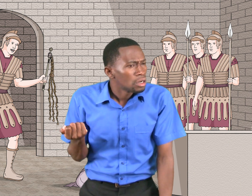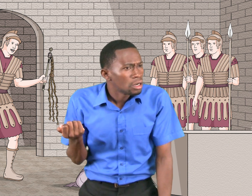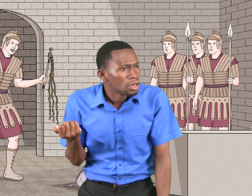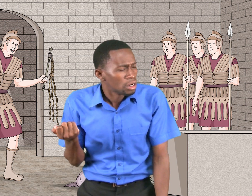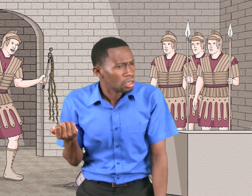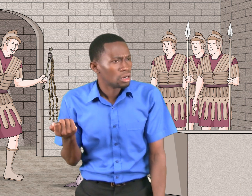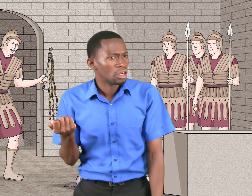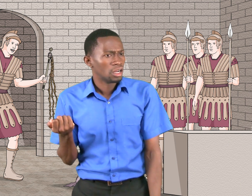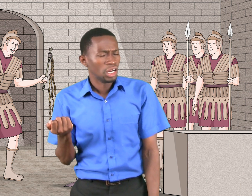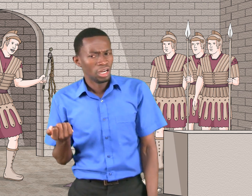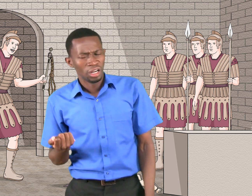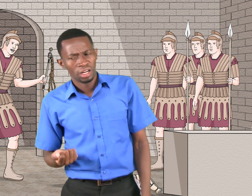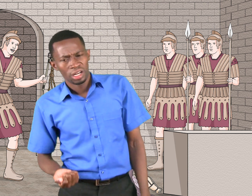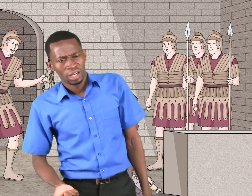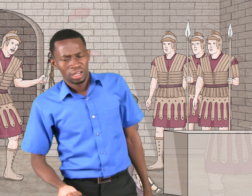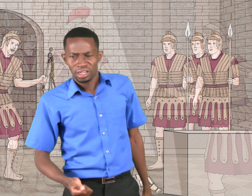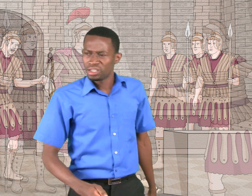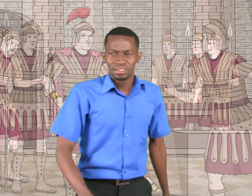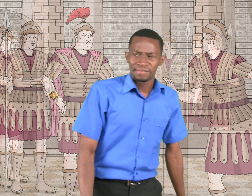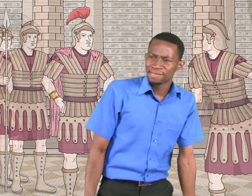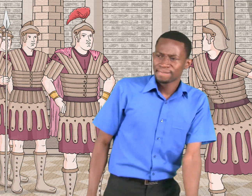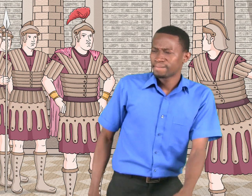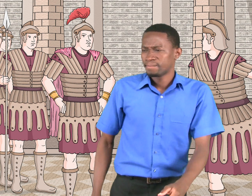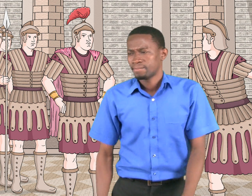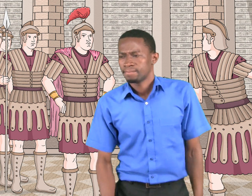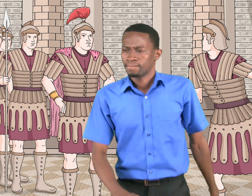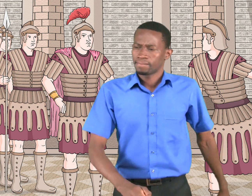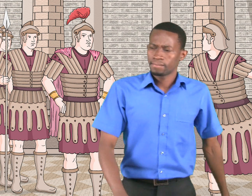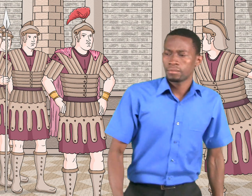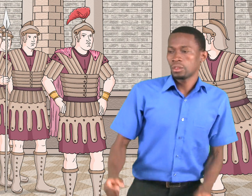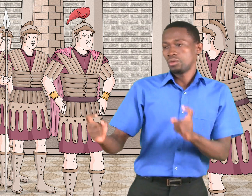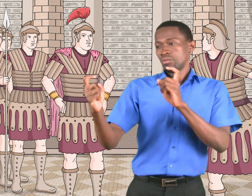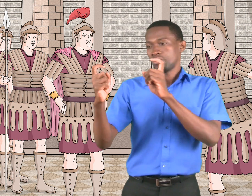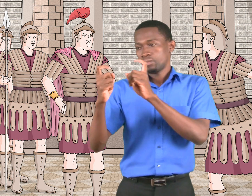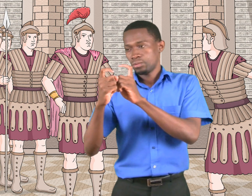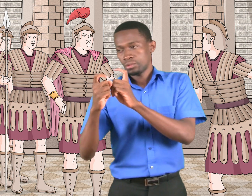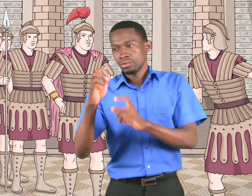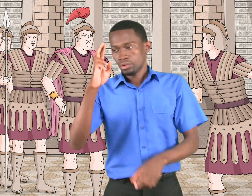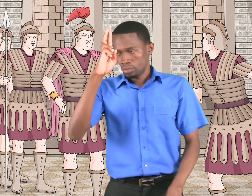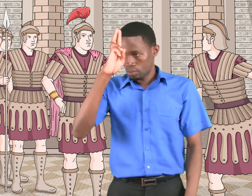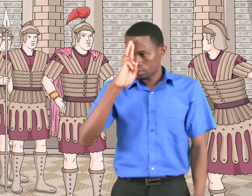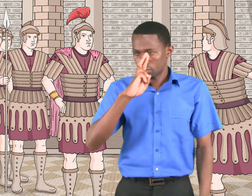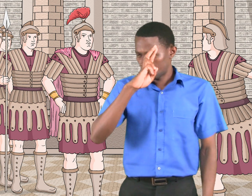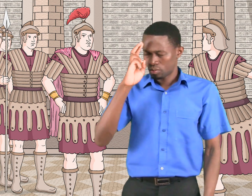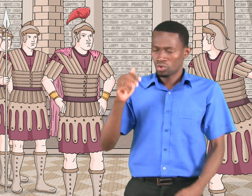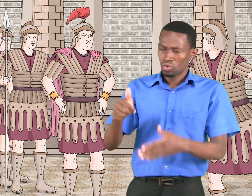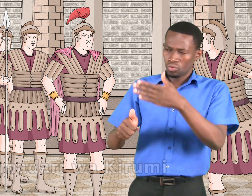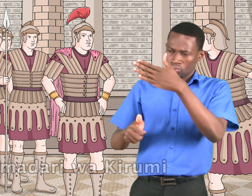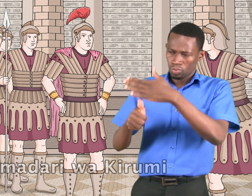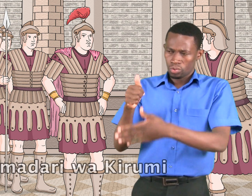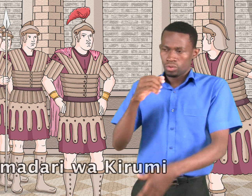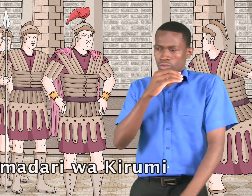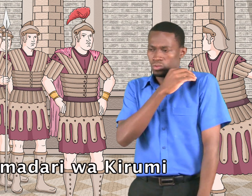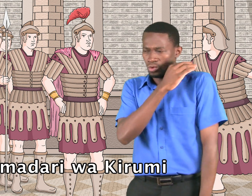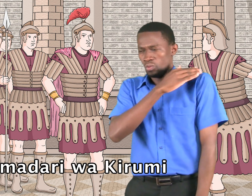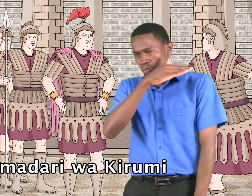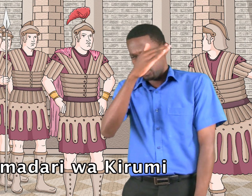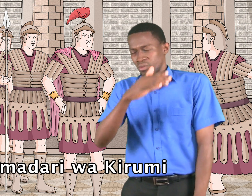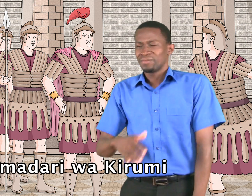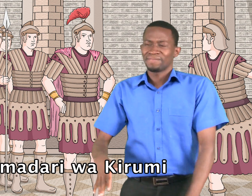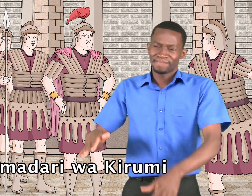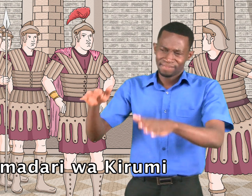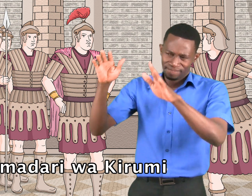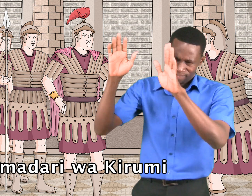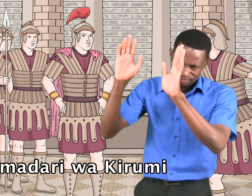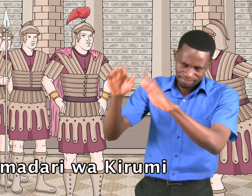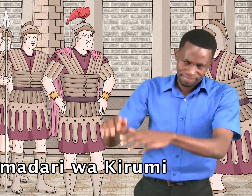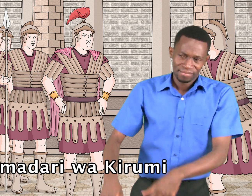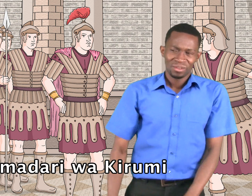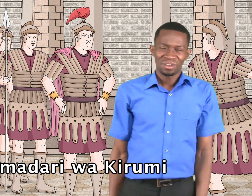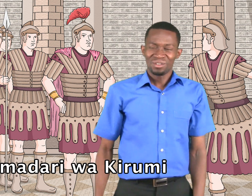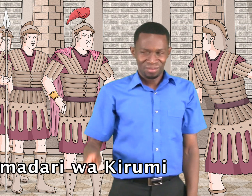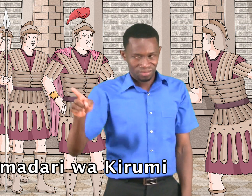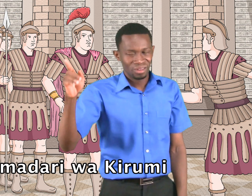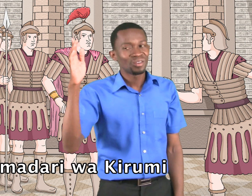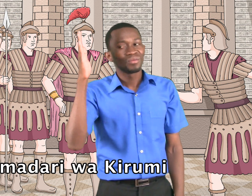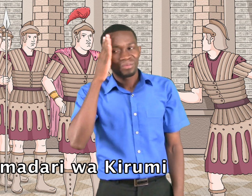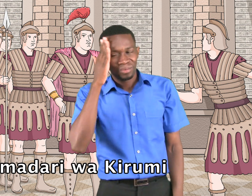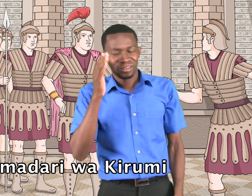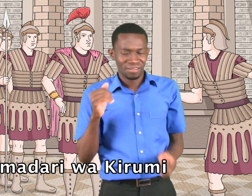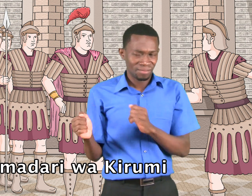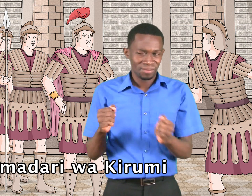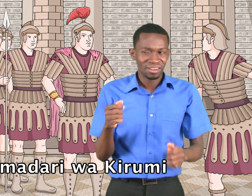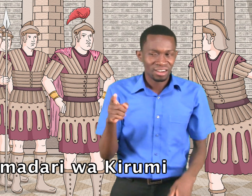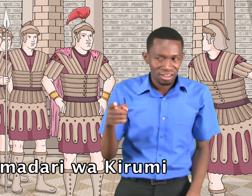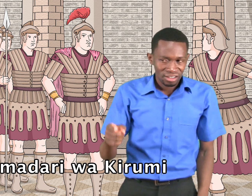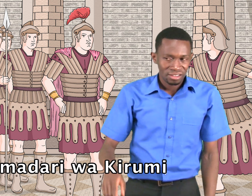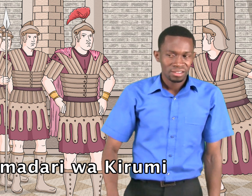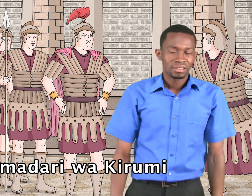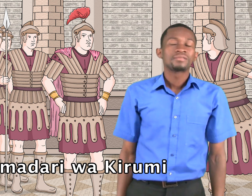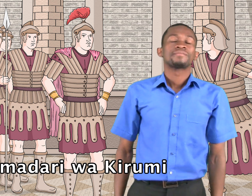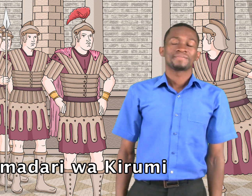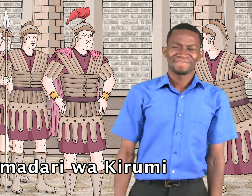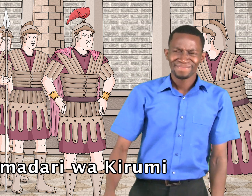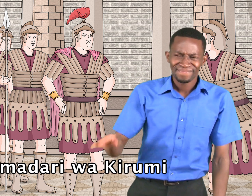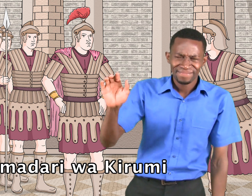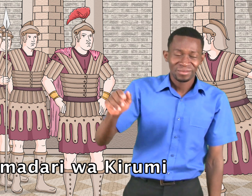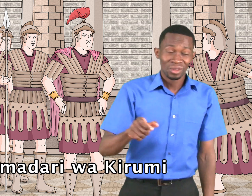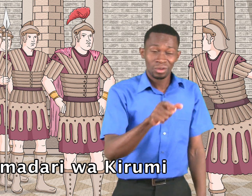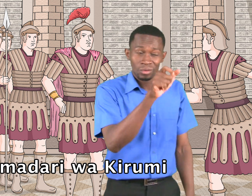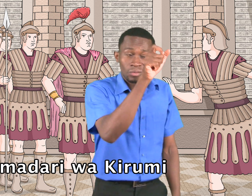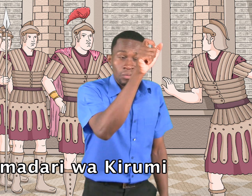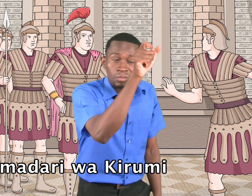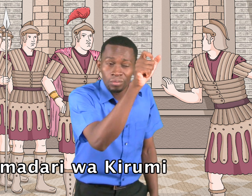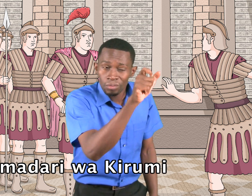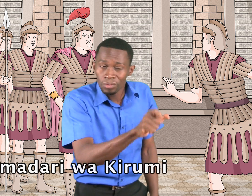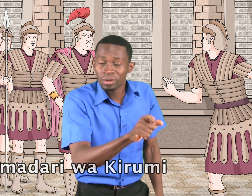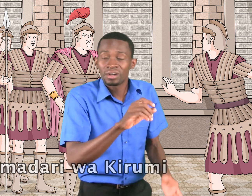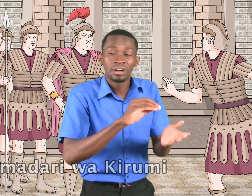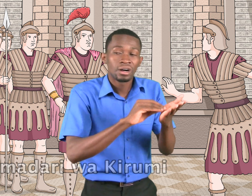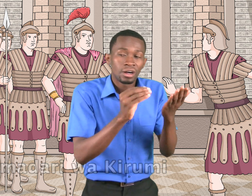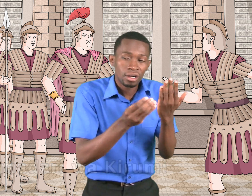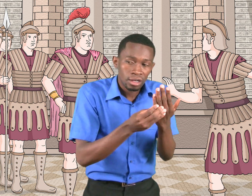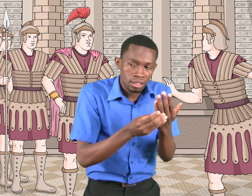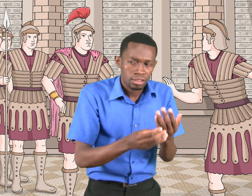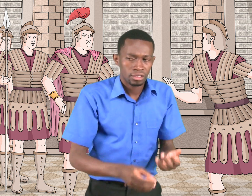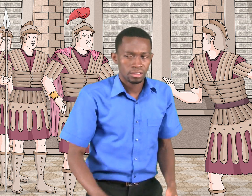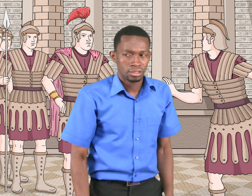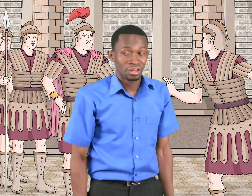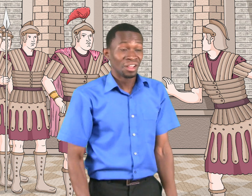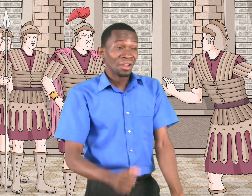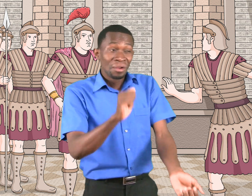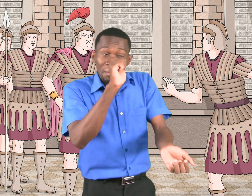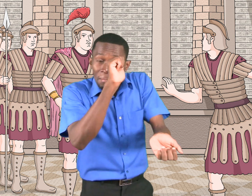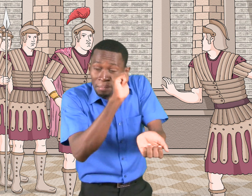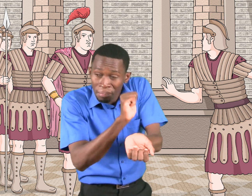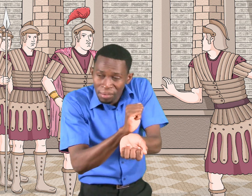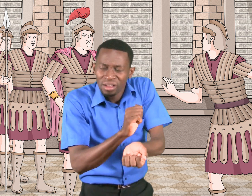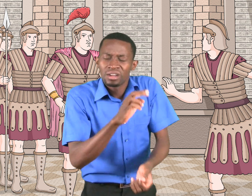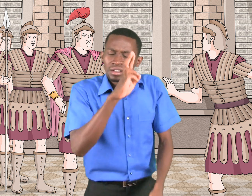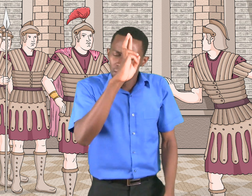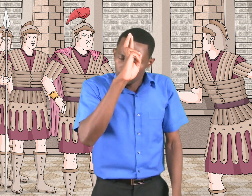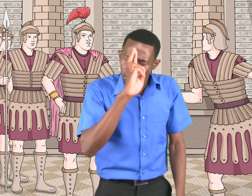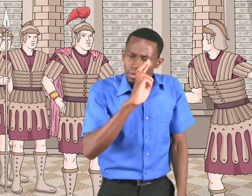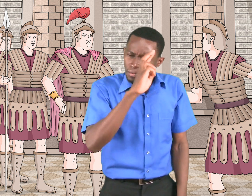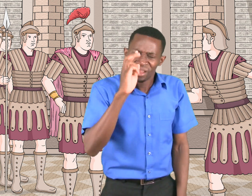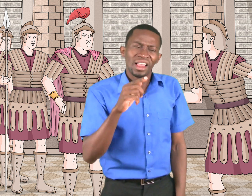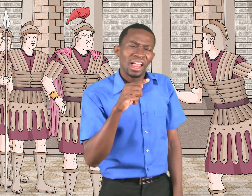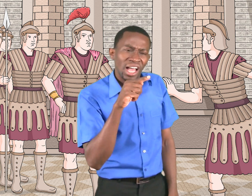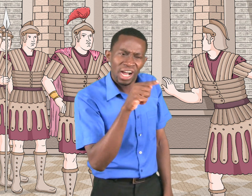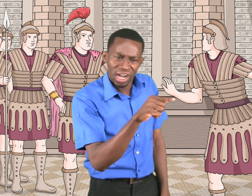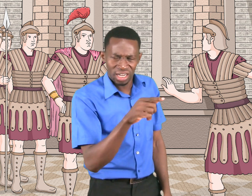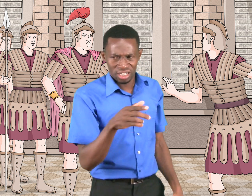On hearing this, the centurion went and reported it to the commander.